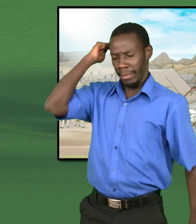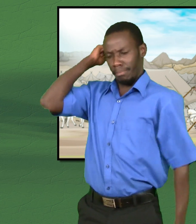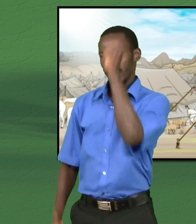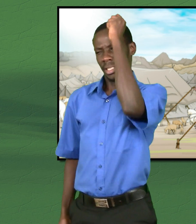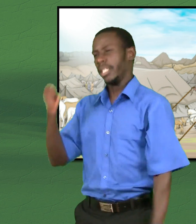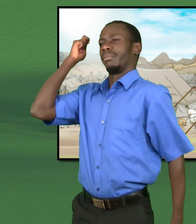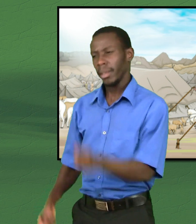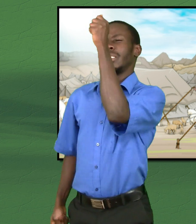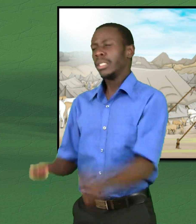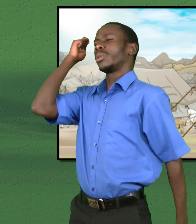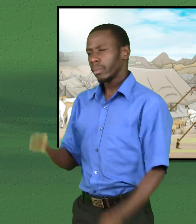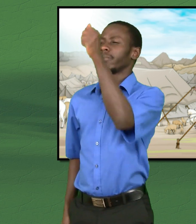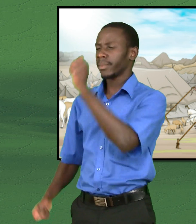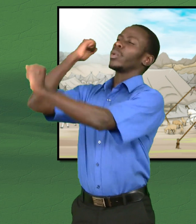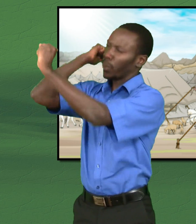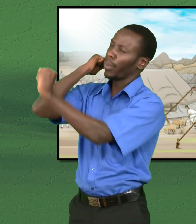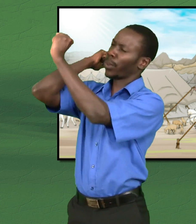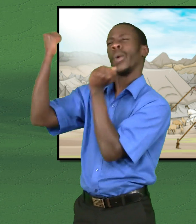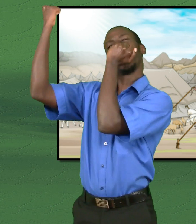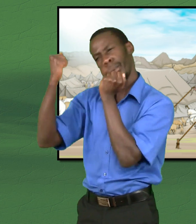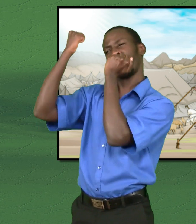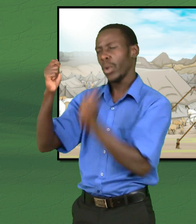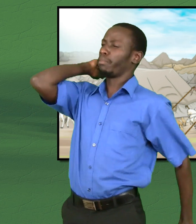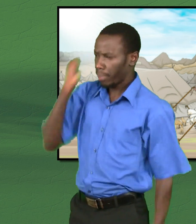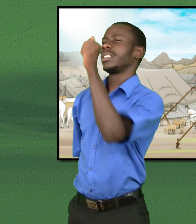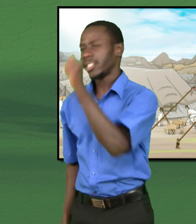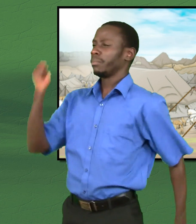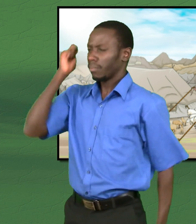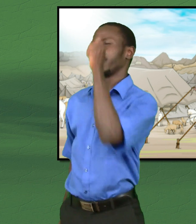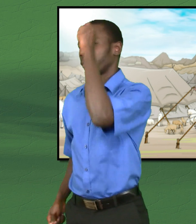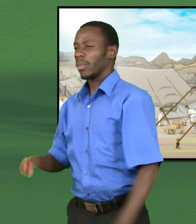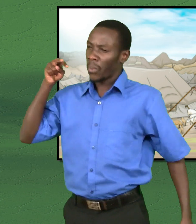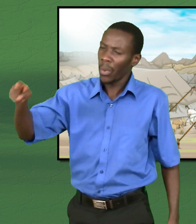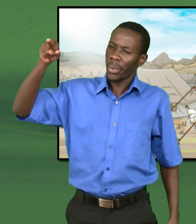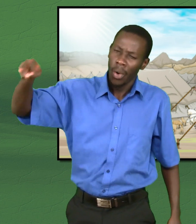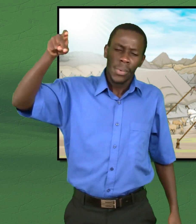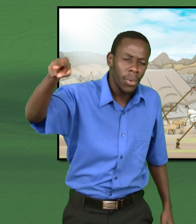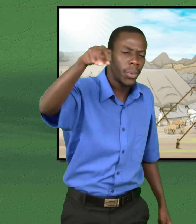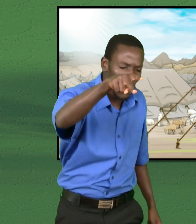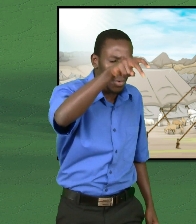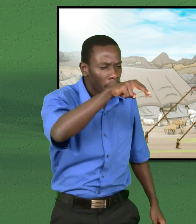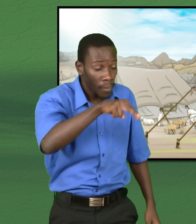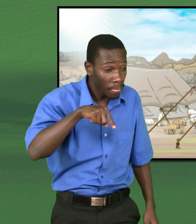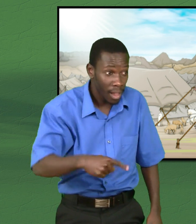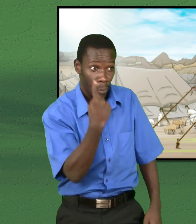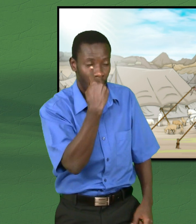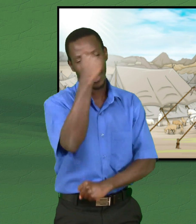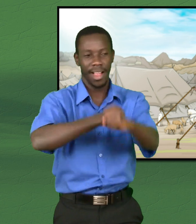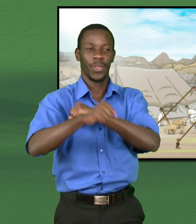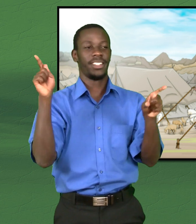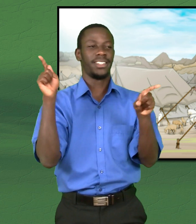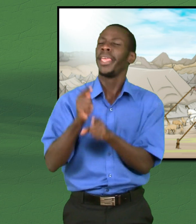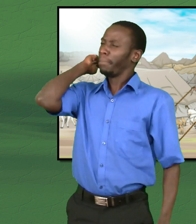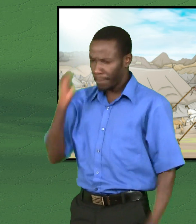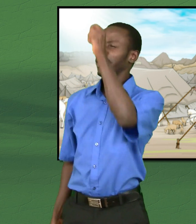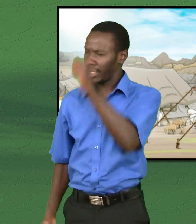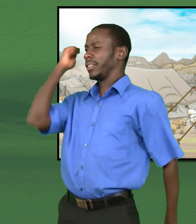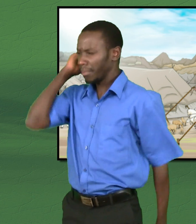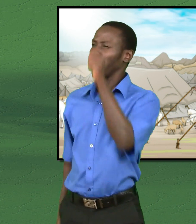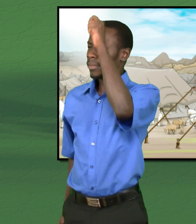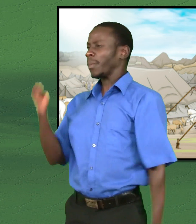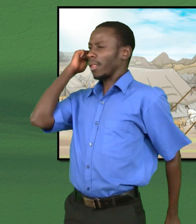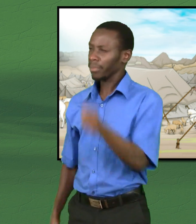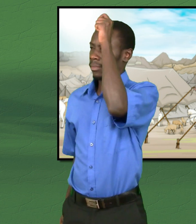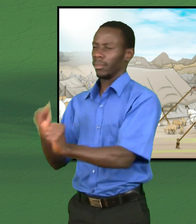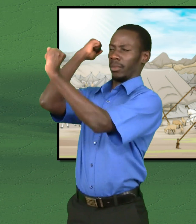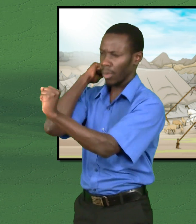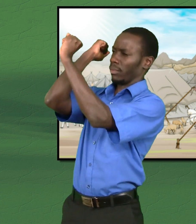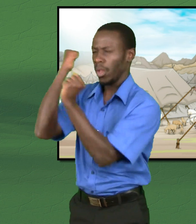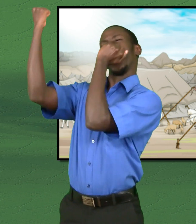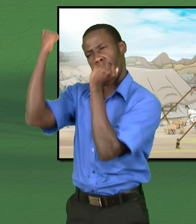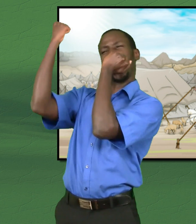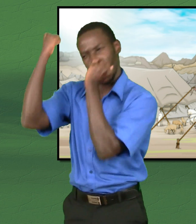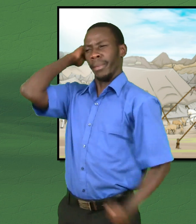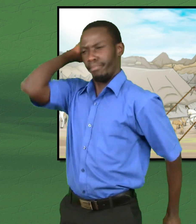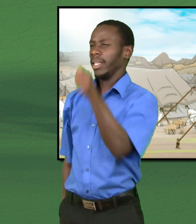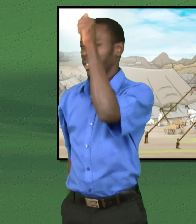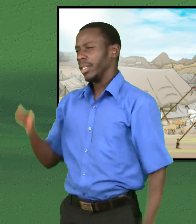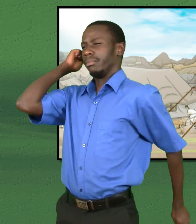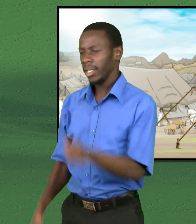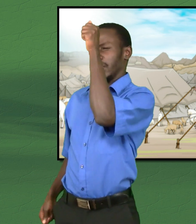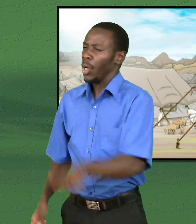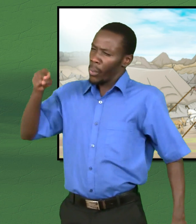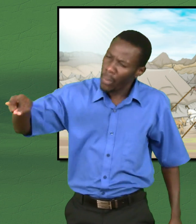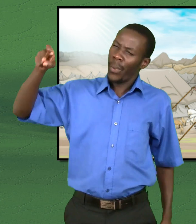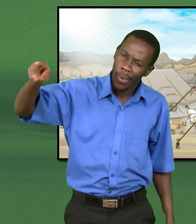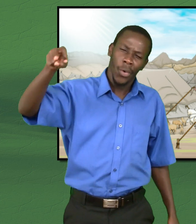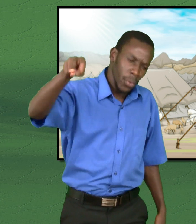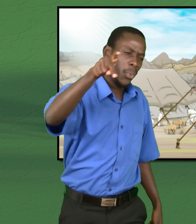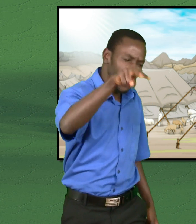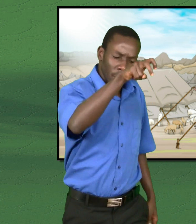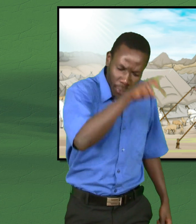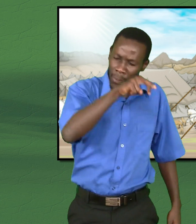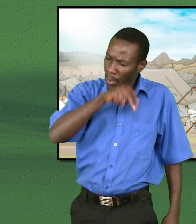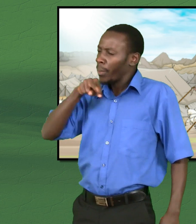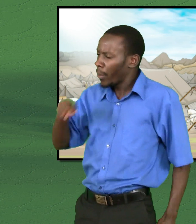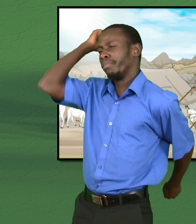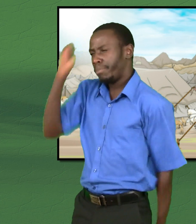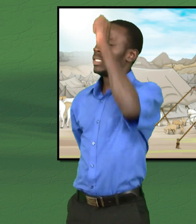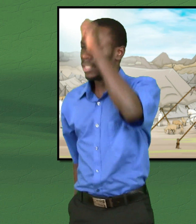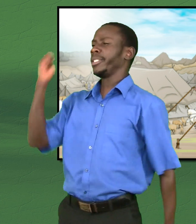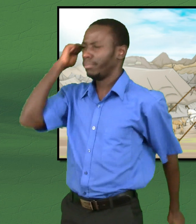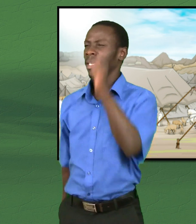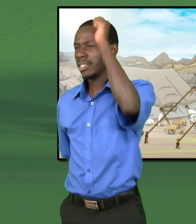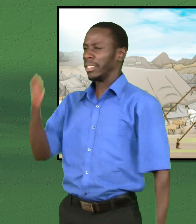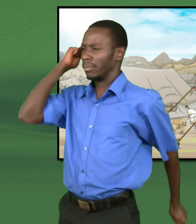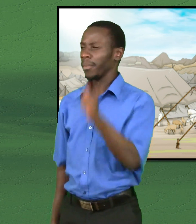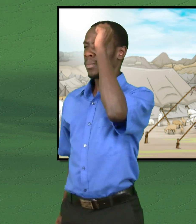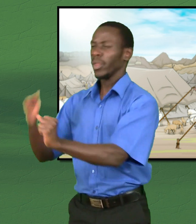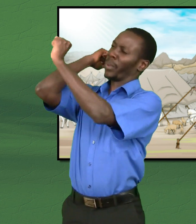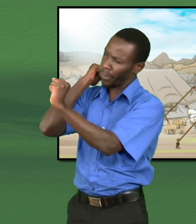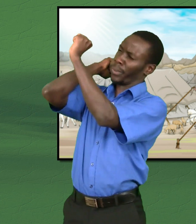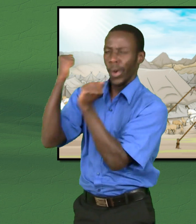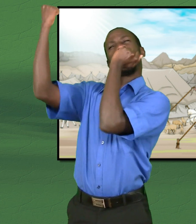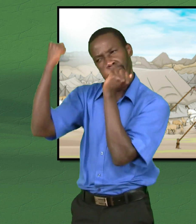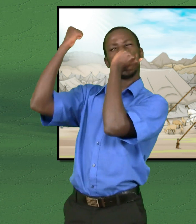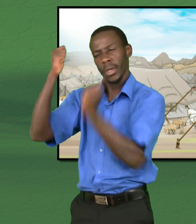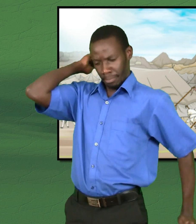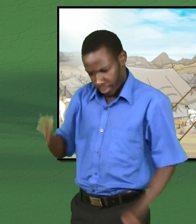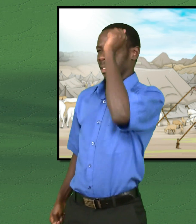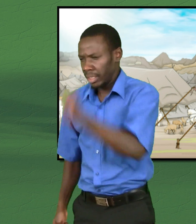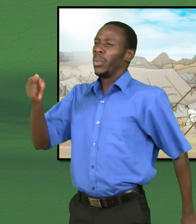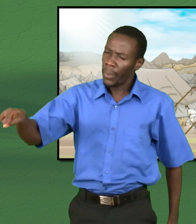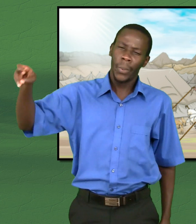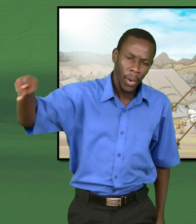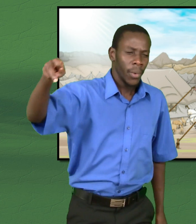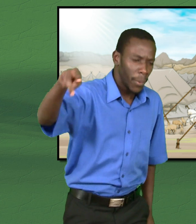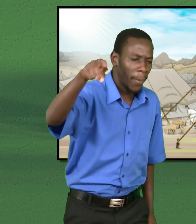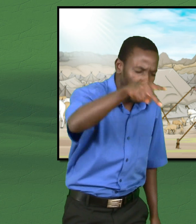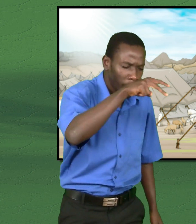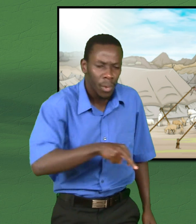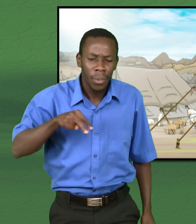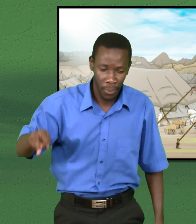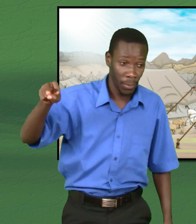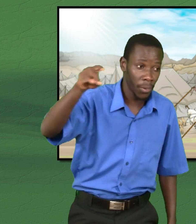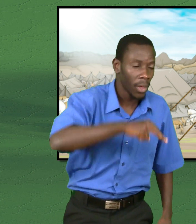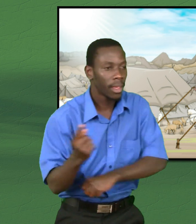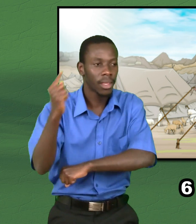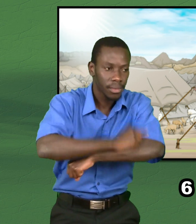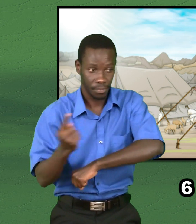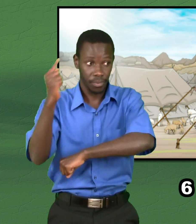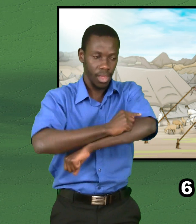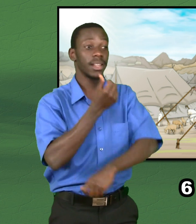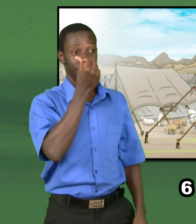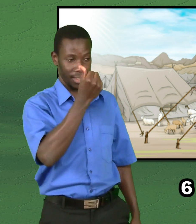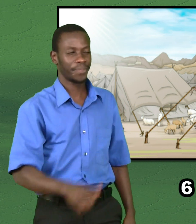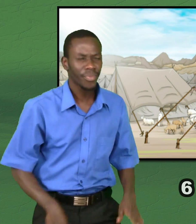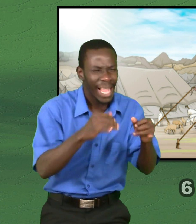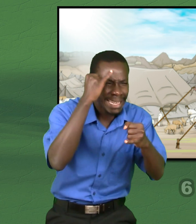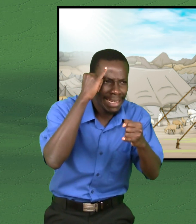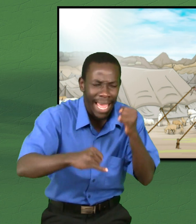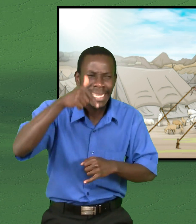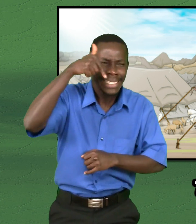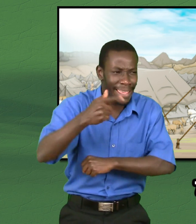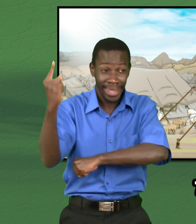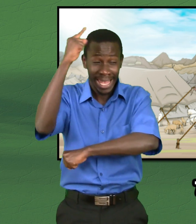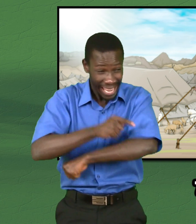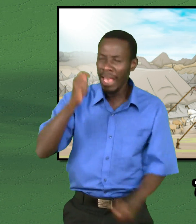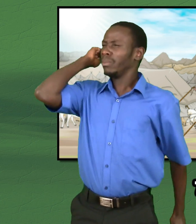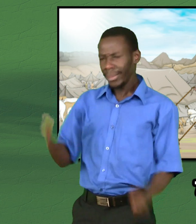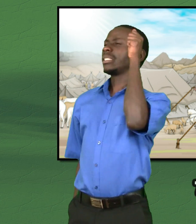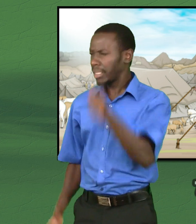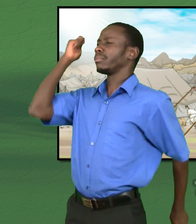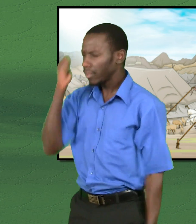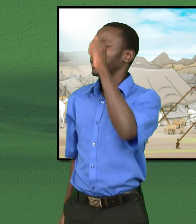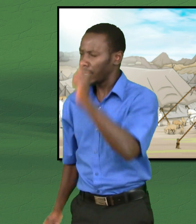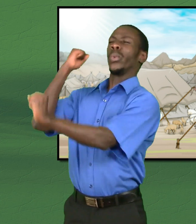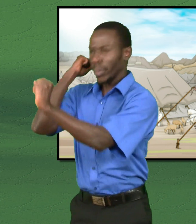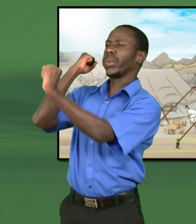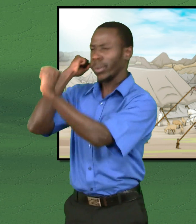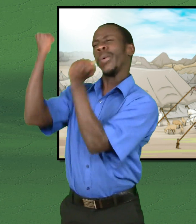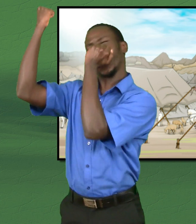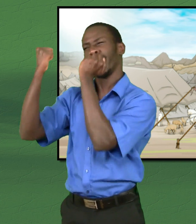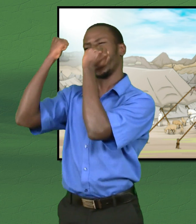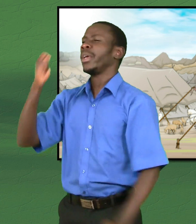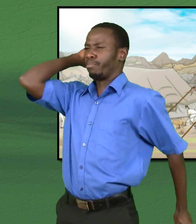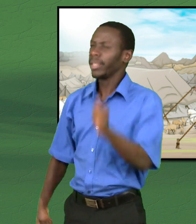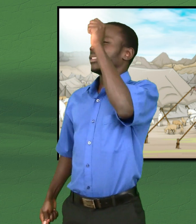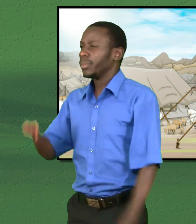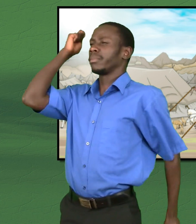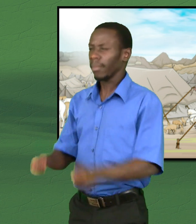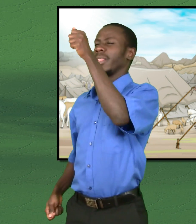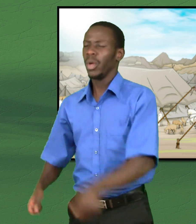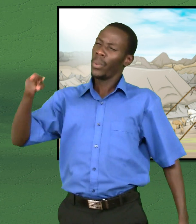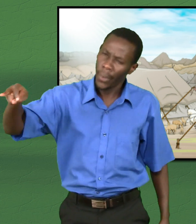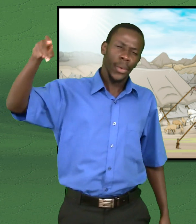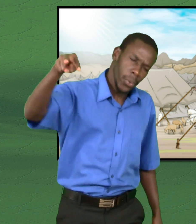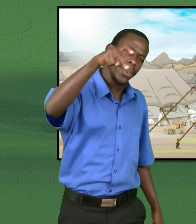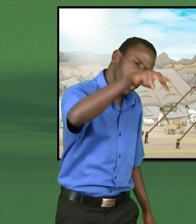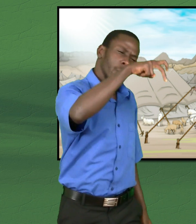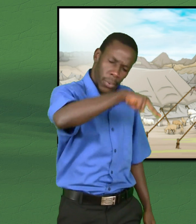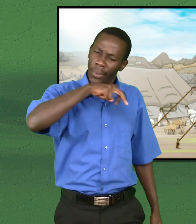Do this for six days. Have seven priests carry seven rams’ horns in front of the ark. Then on the seventh day, march around the city seven times, while the priests blow the horns.